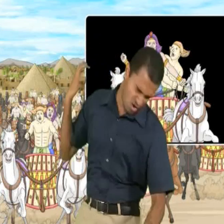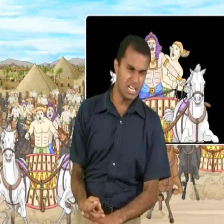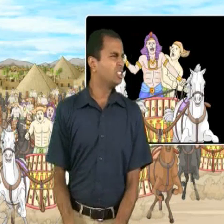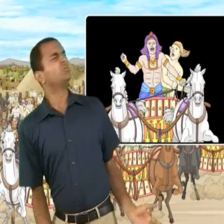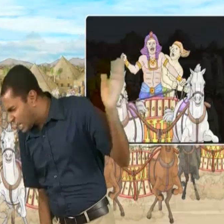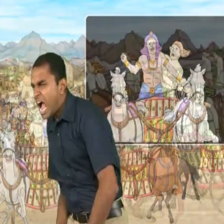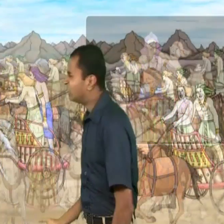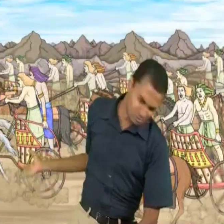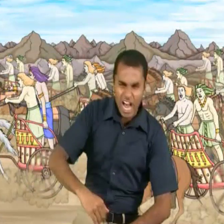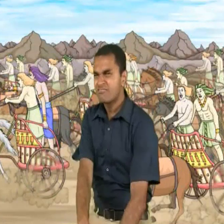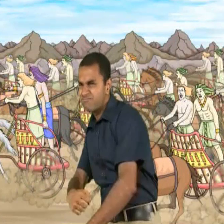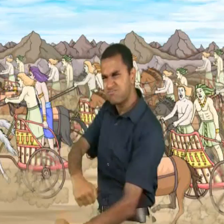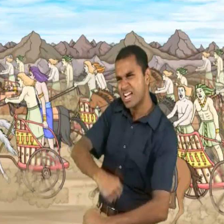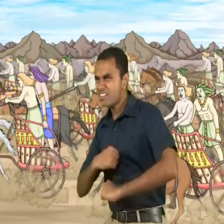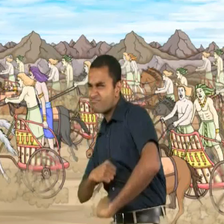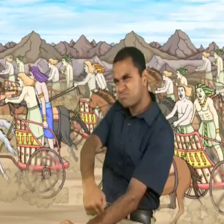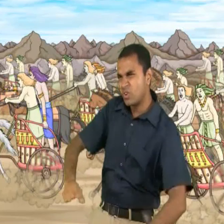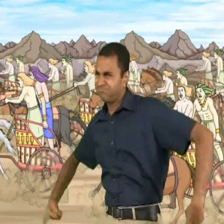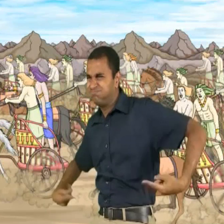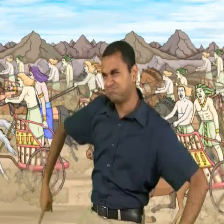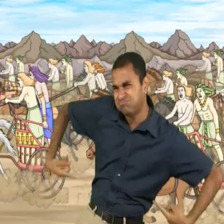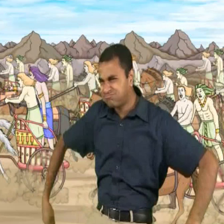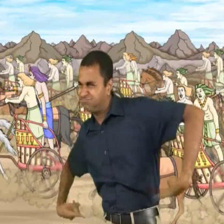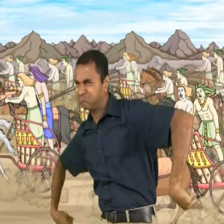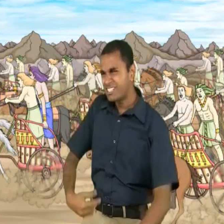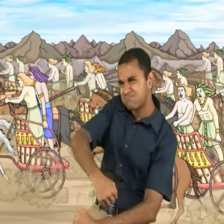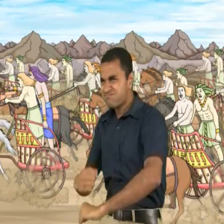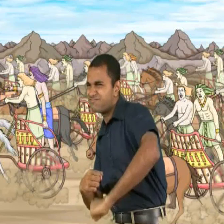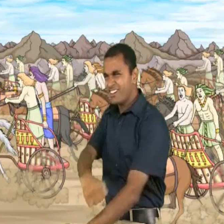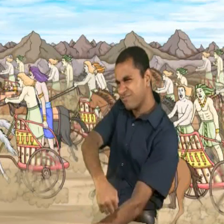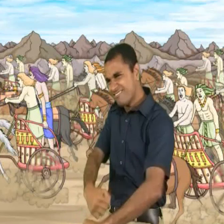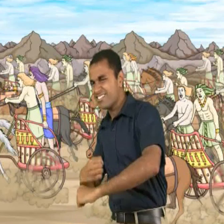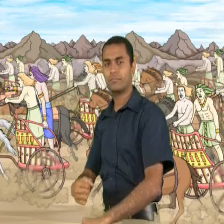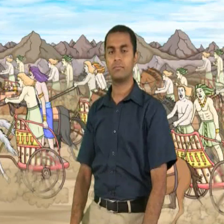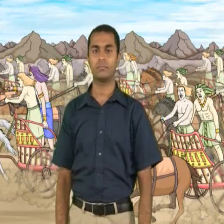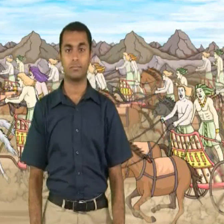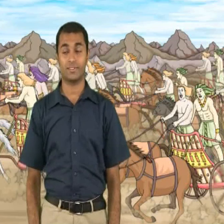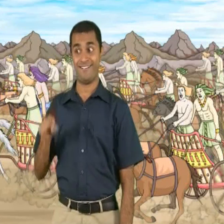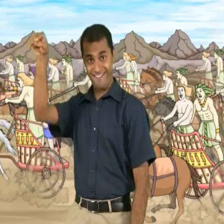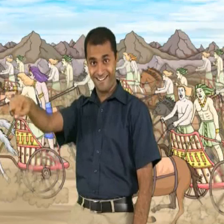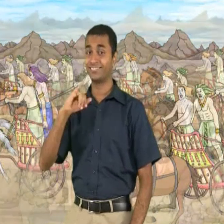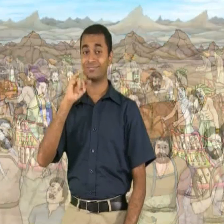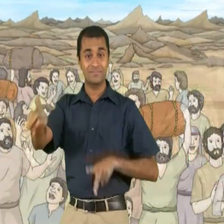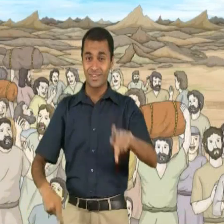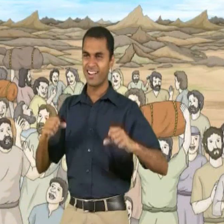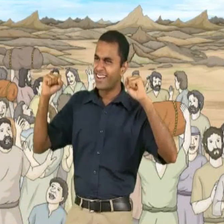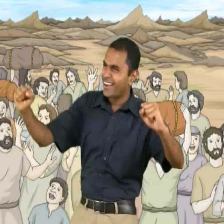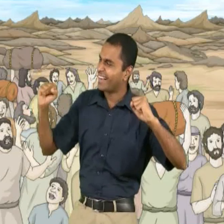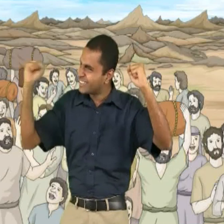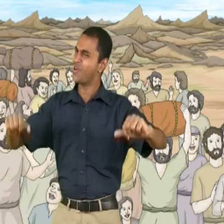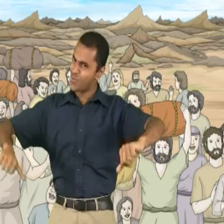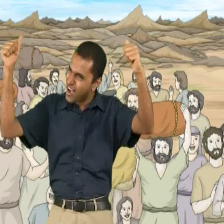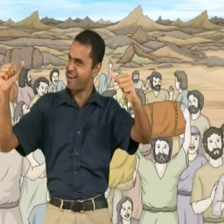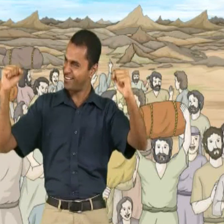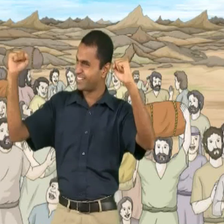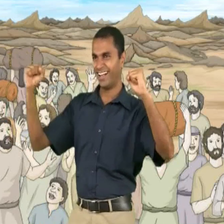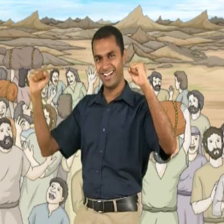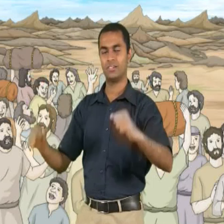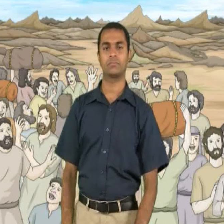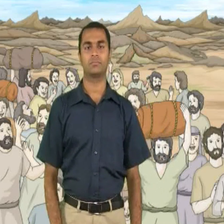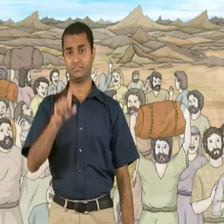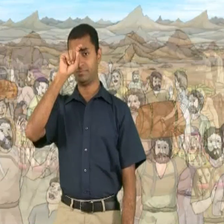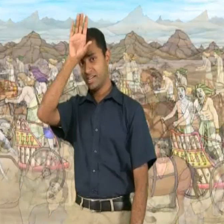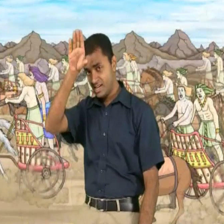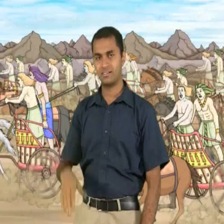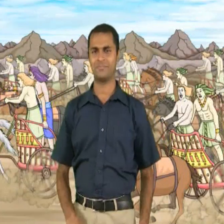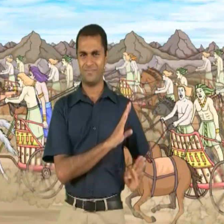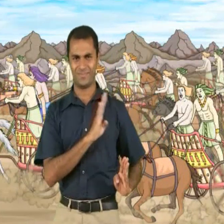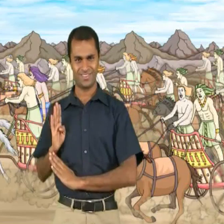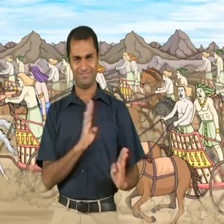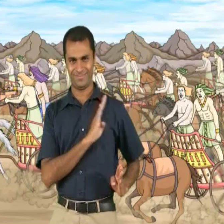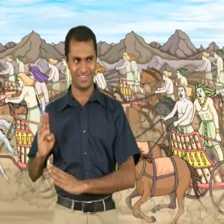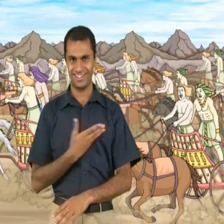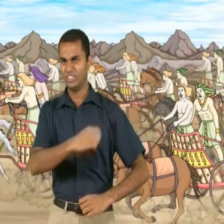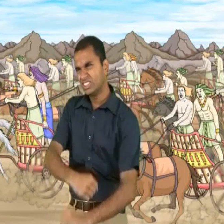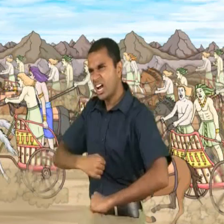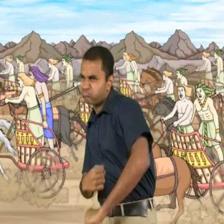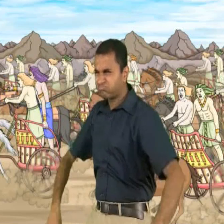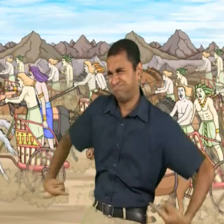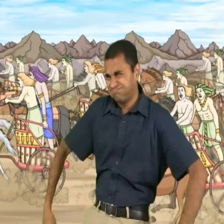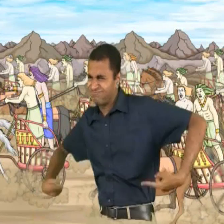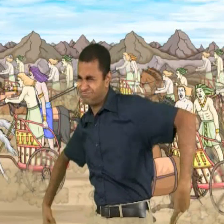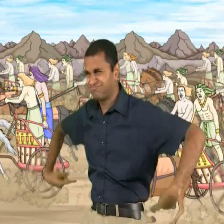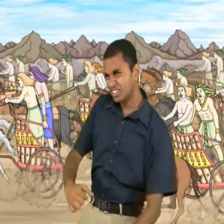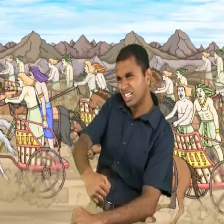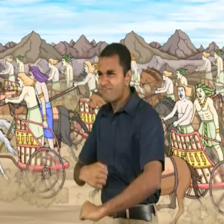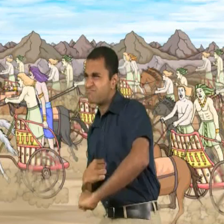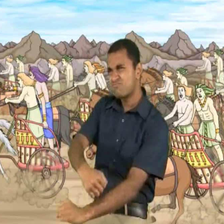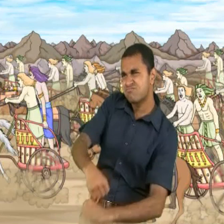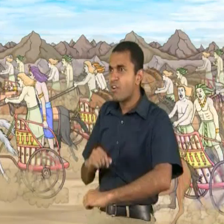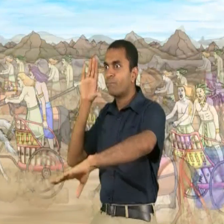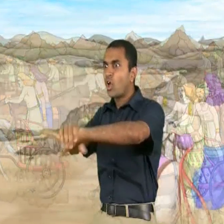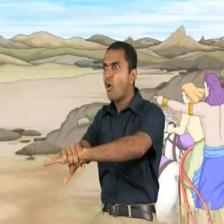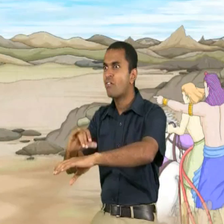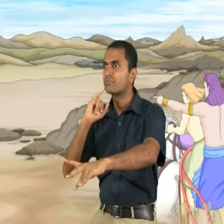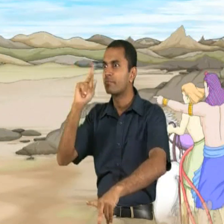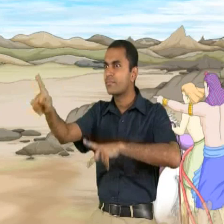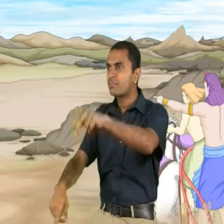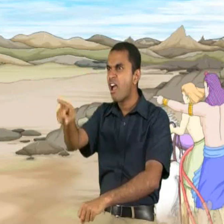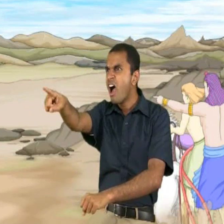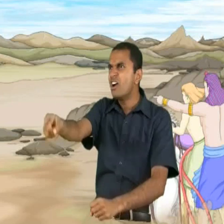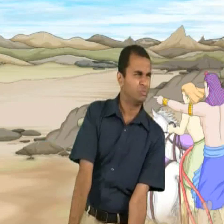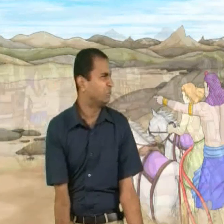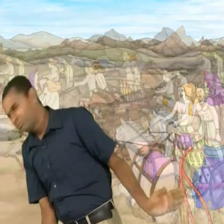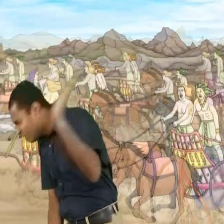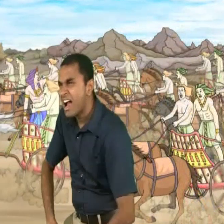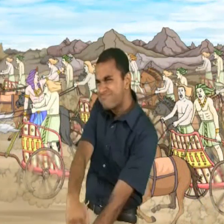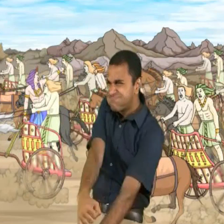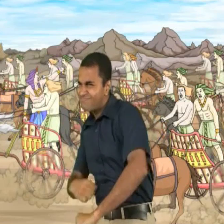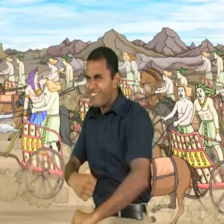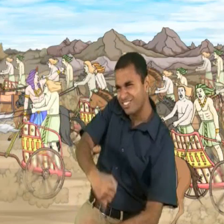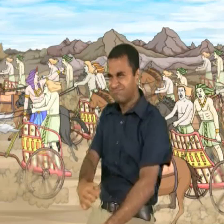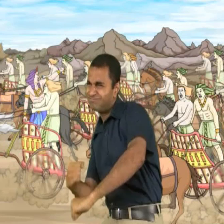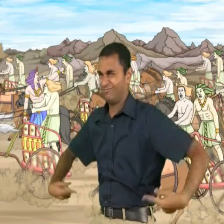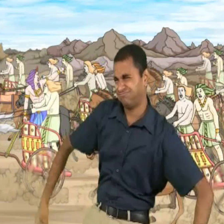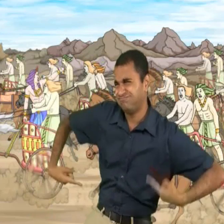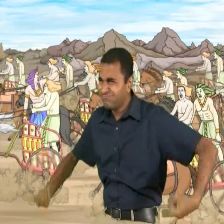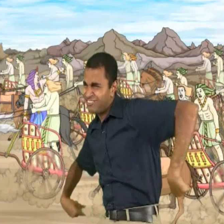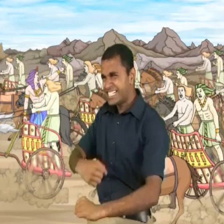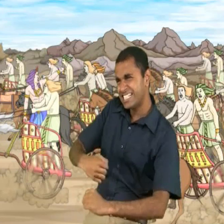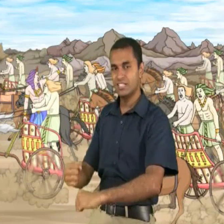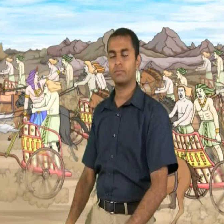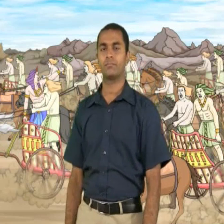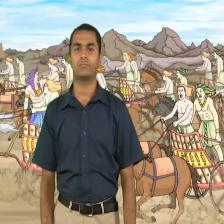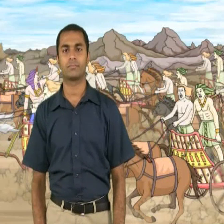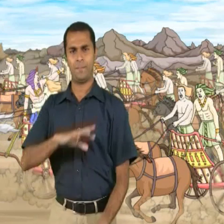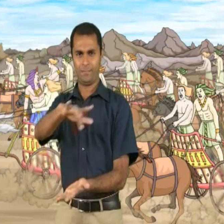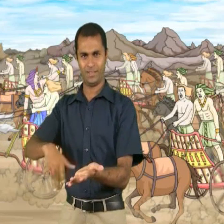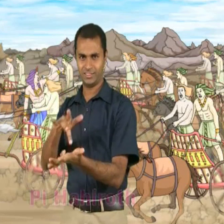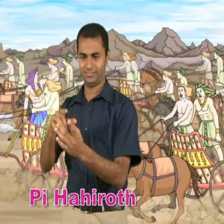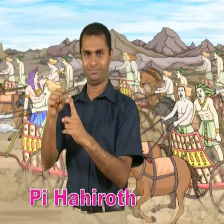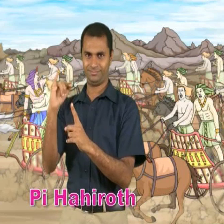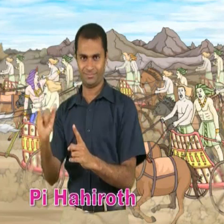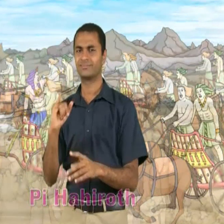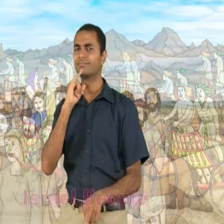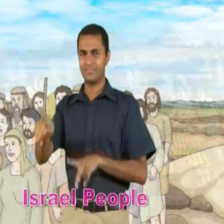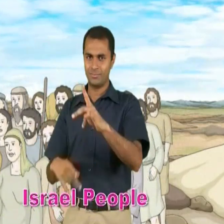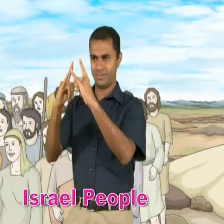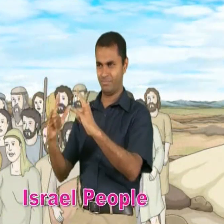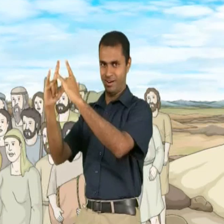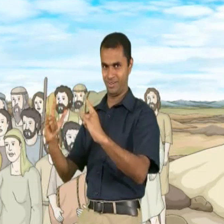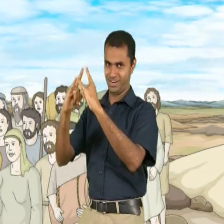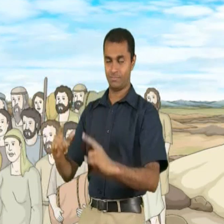The Egyptians—all Pharaoh’s horses and chariots, horsemen and troops—pursued the Israelites and overtook them as they camped by the sea near Pi-hahiroth, opposite Baal-zephon.